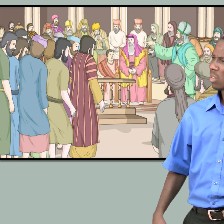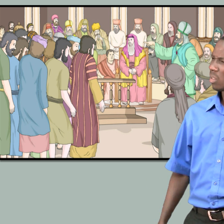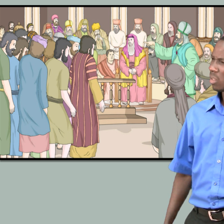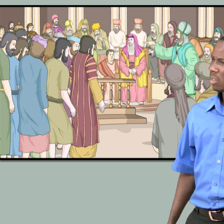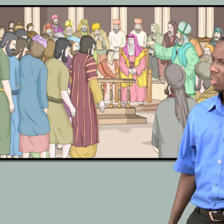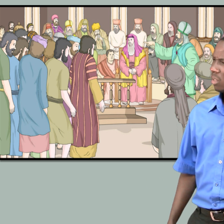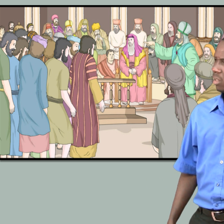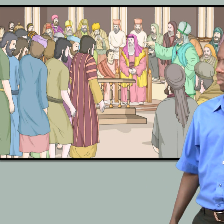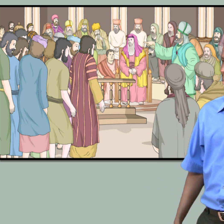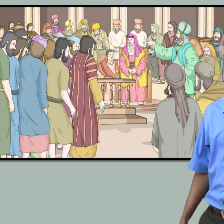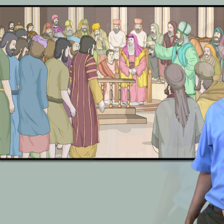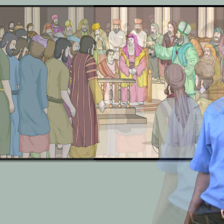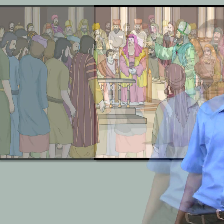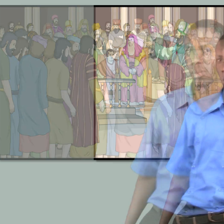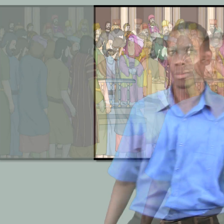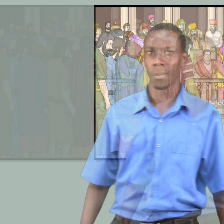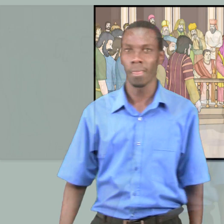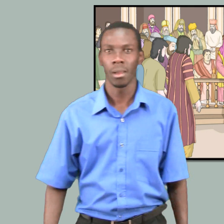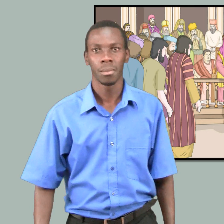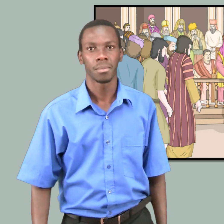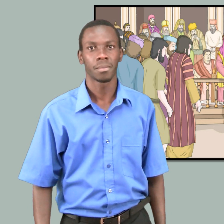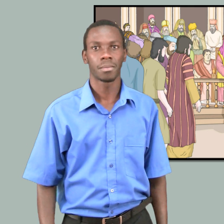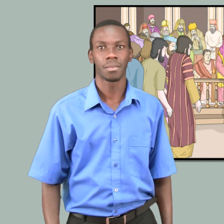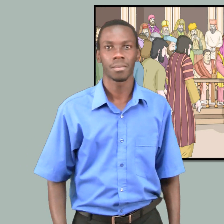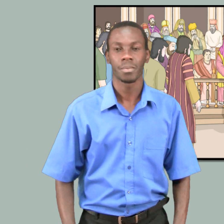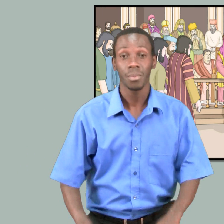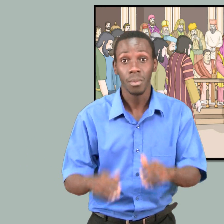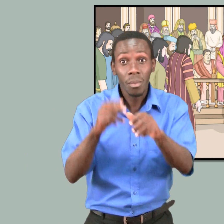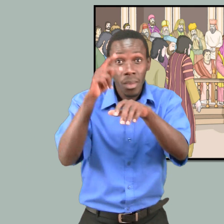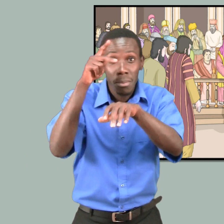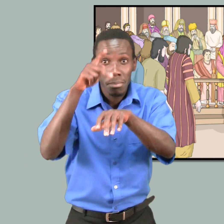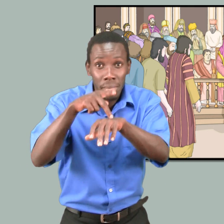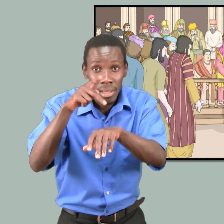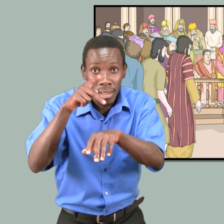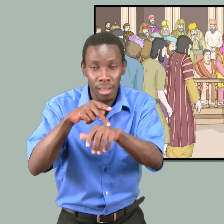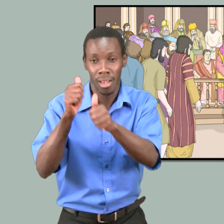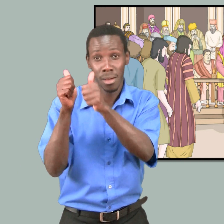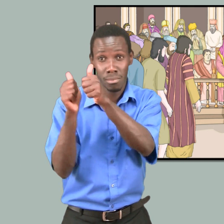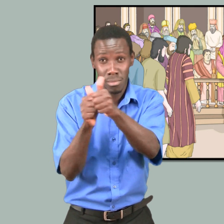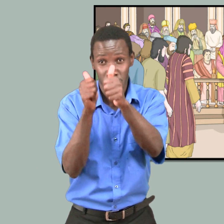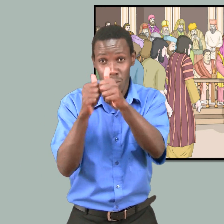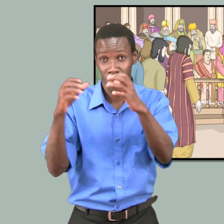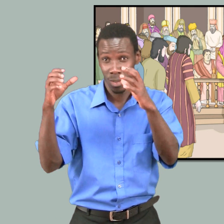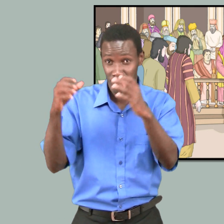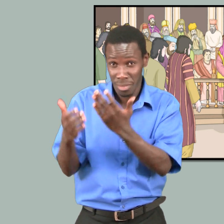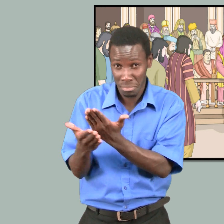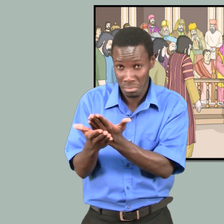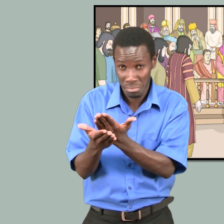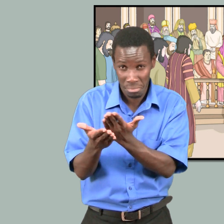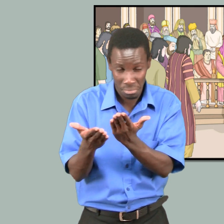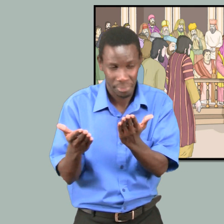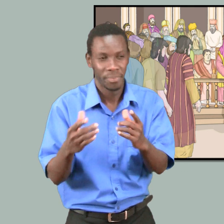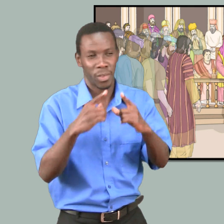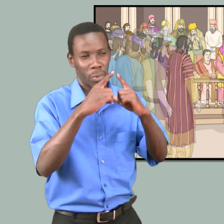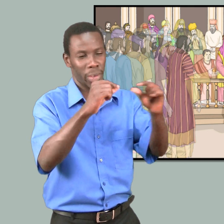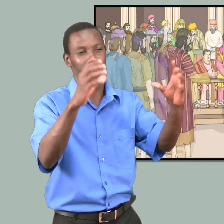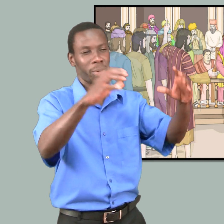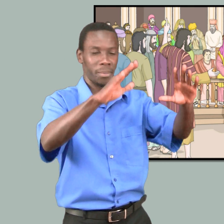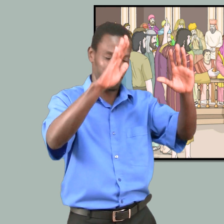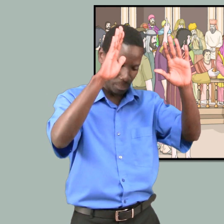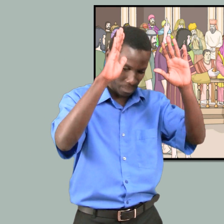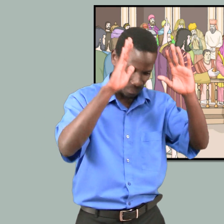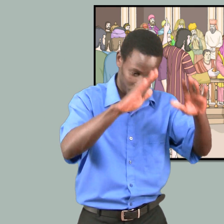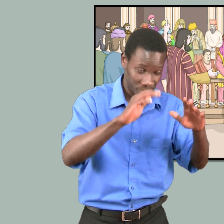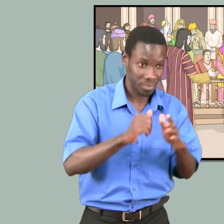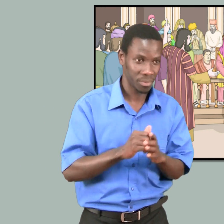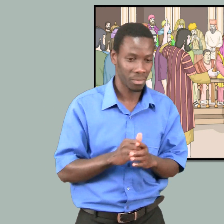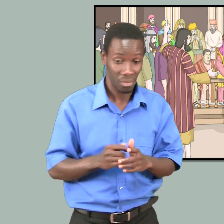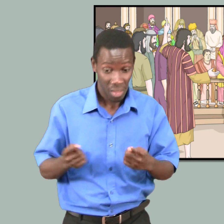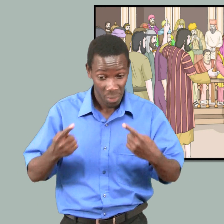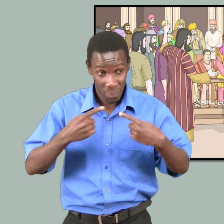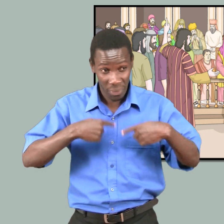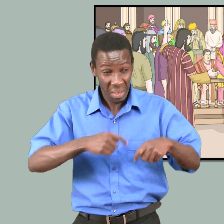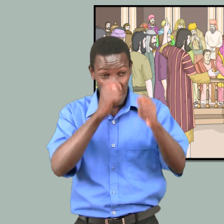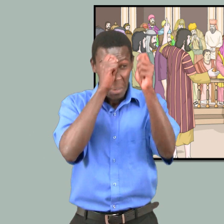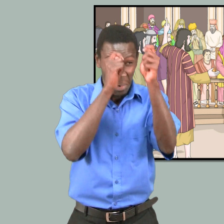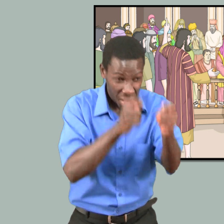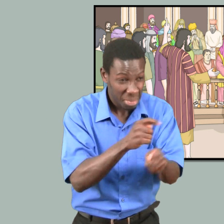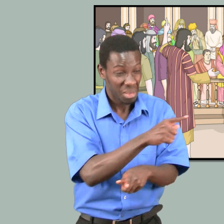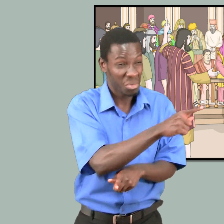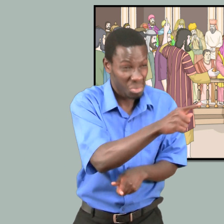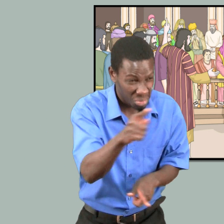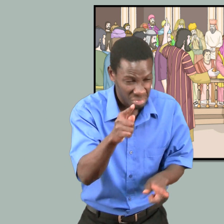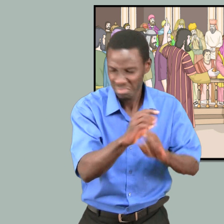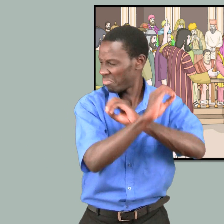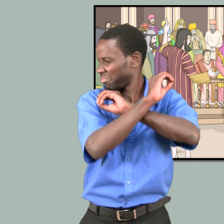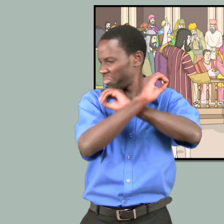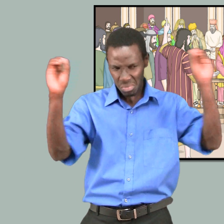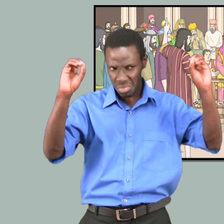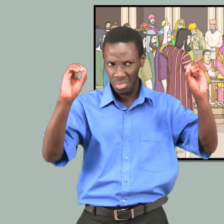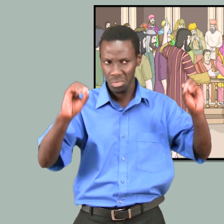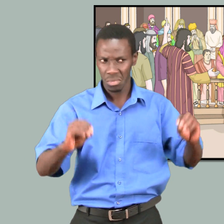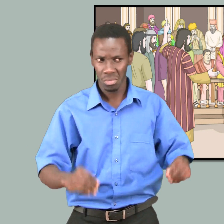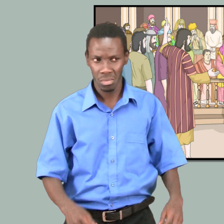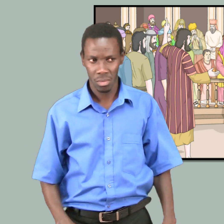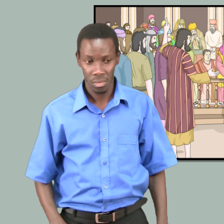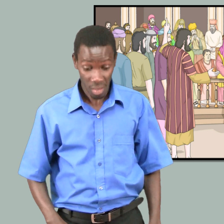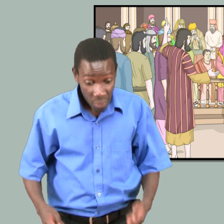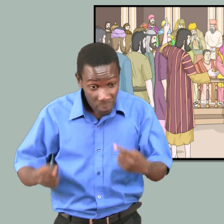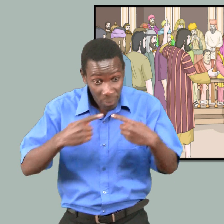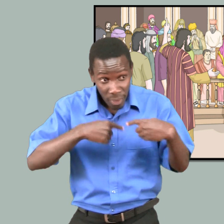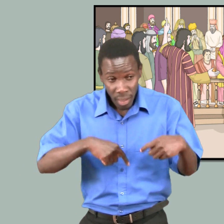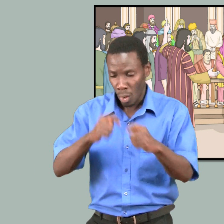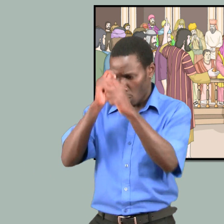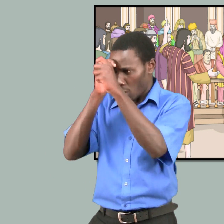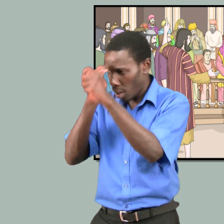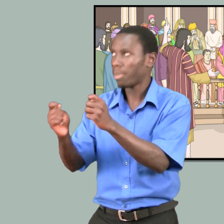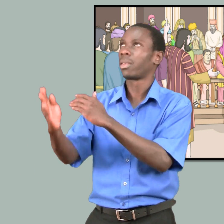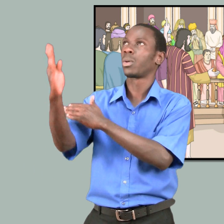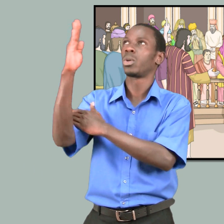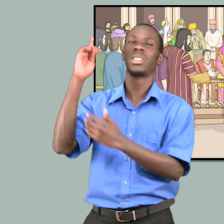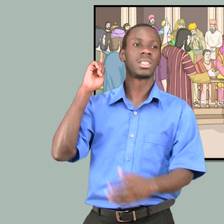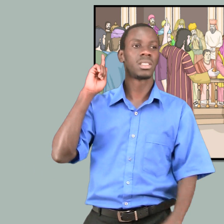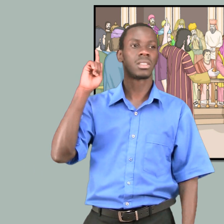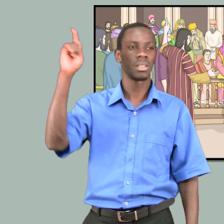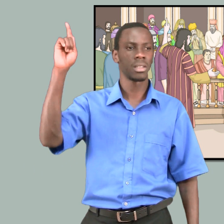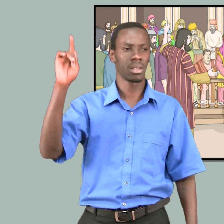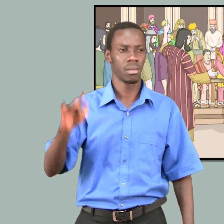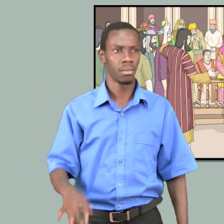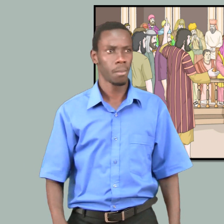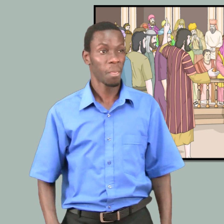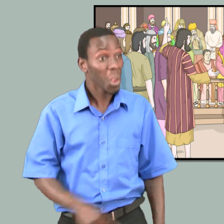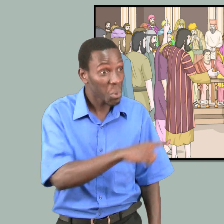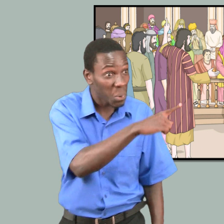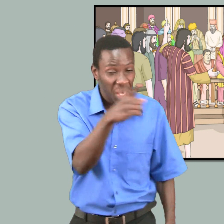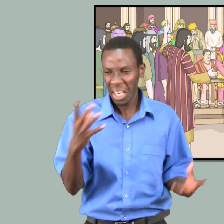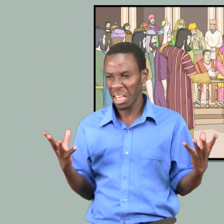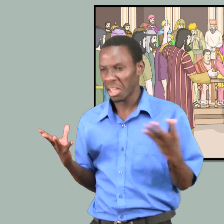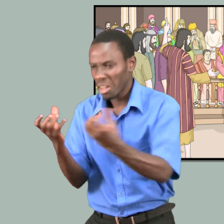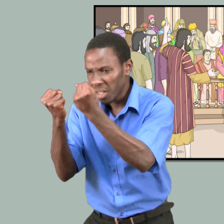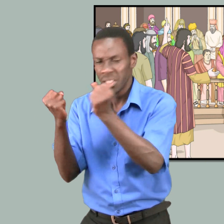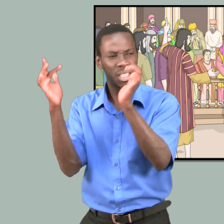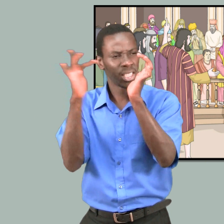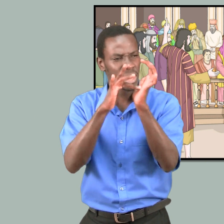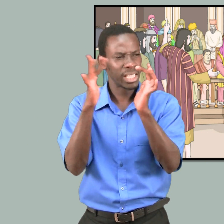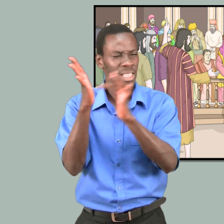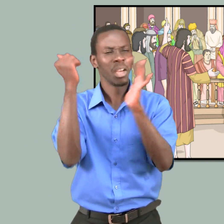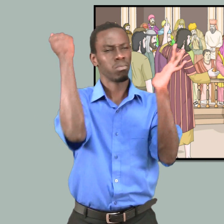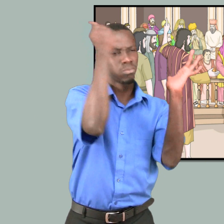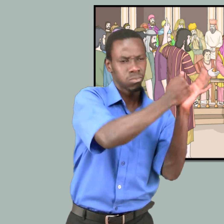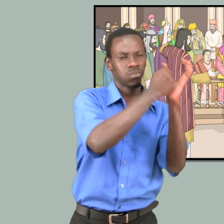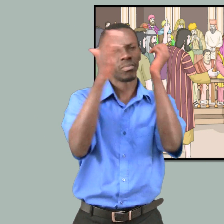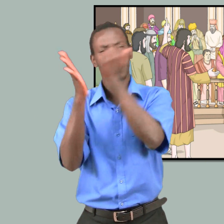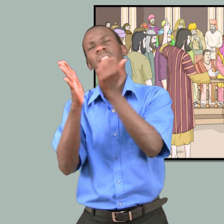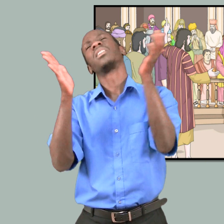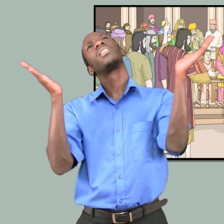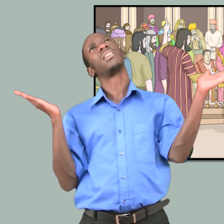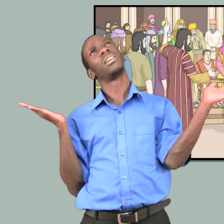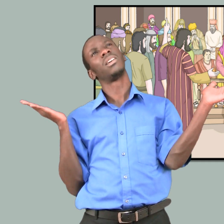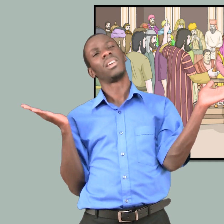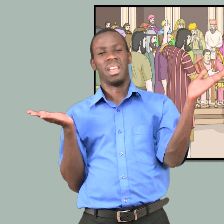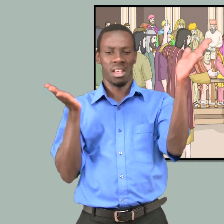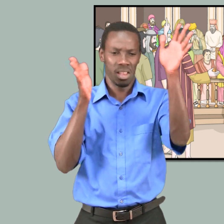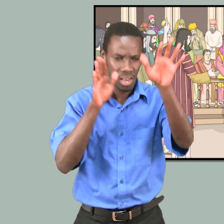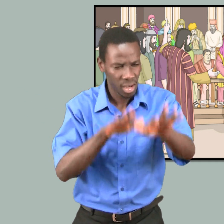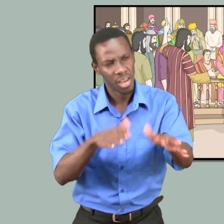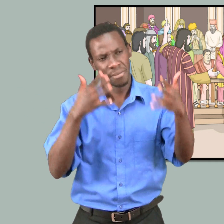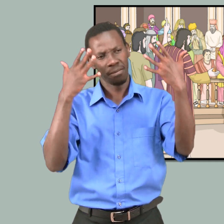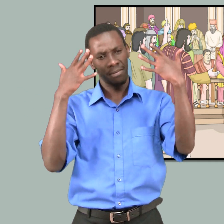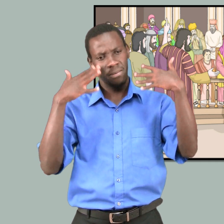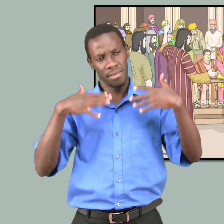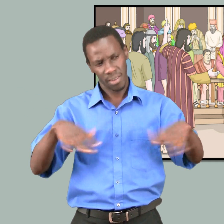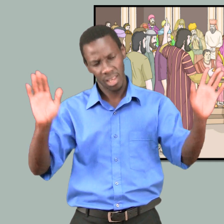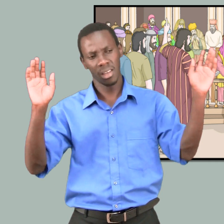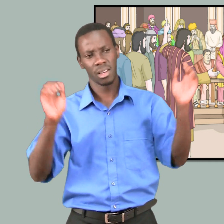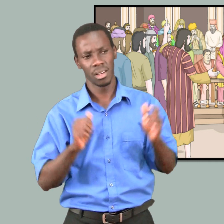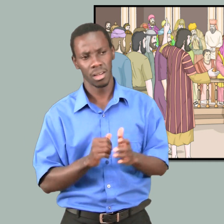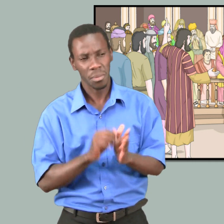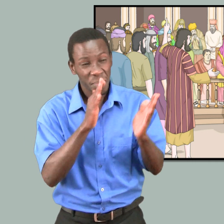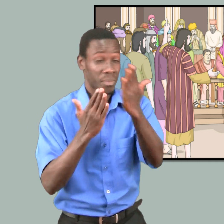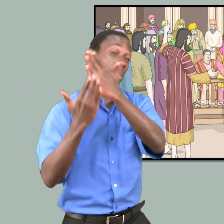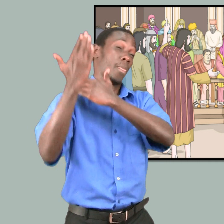But Peter and the other apostles replied, “We must obey God rather than men.